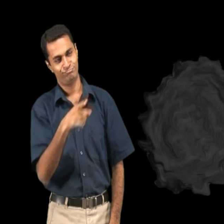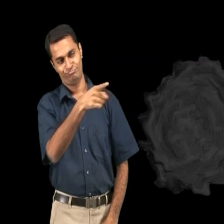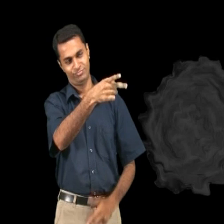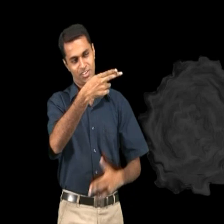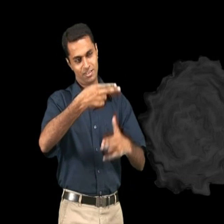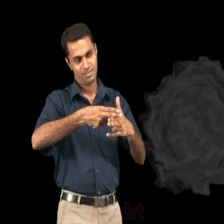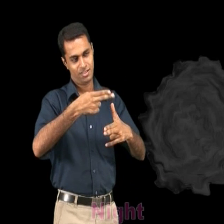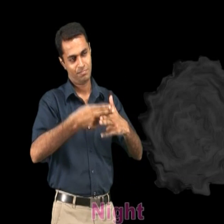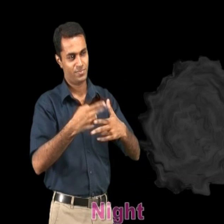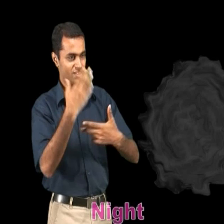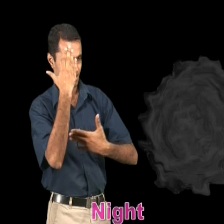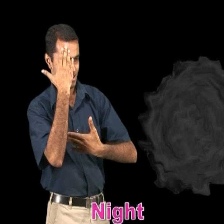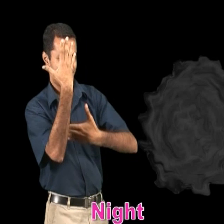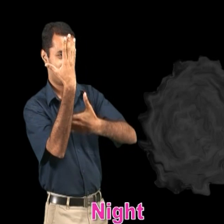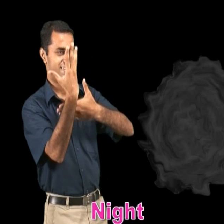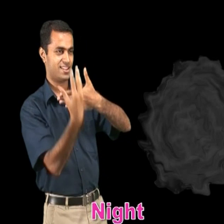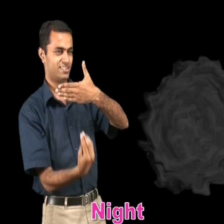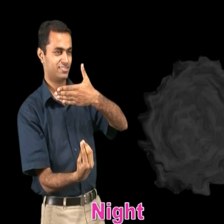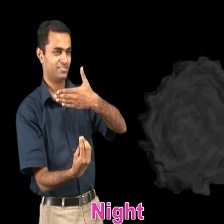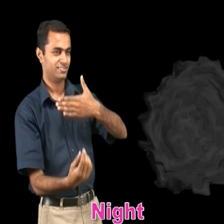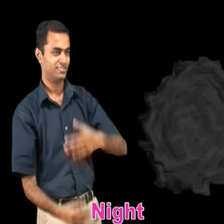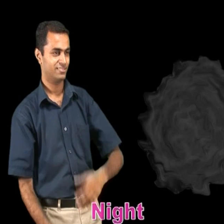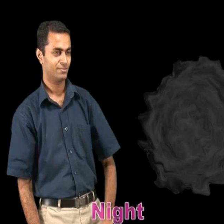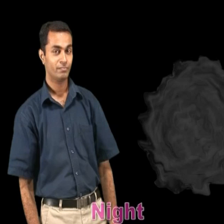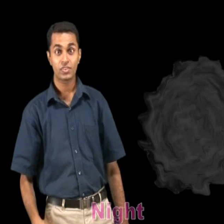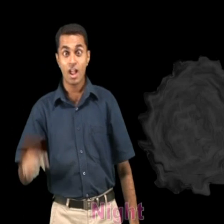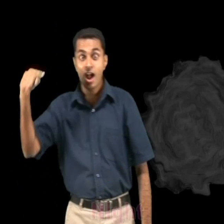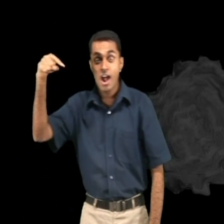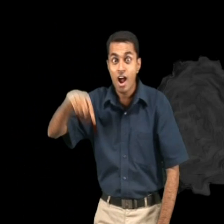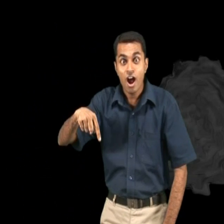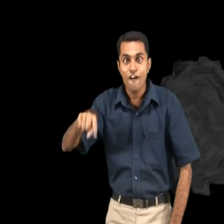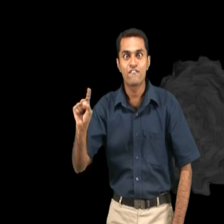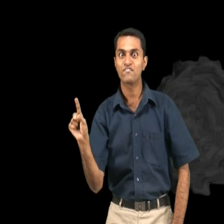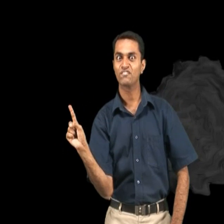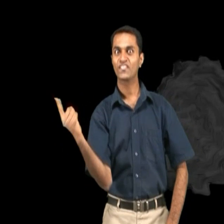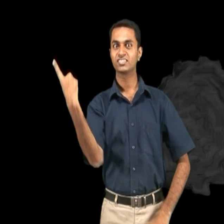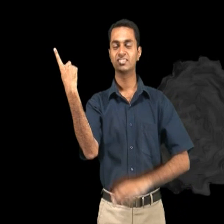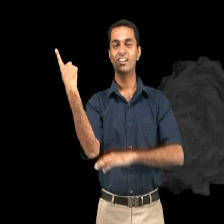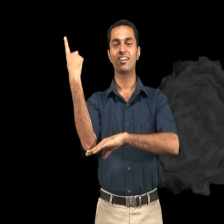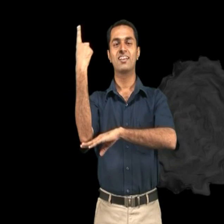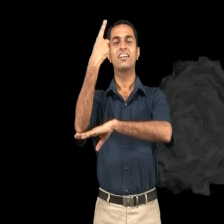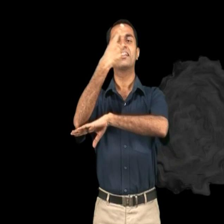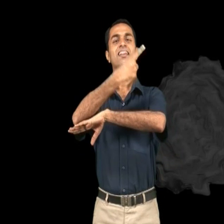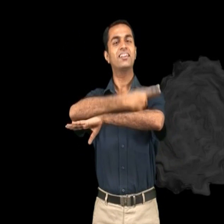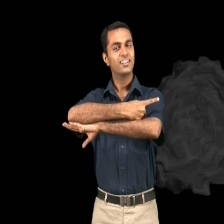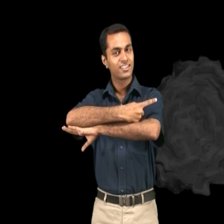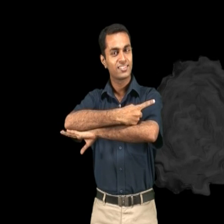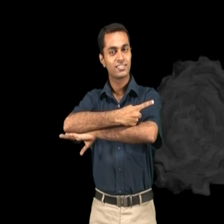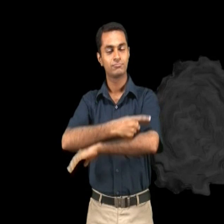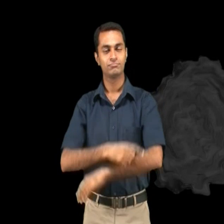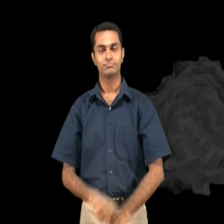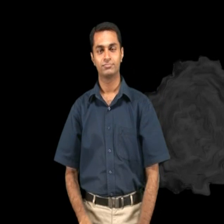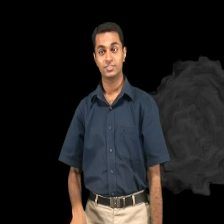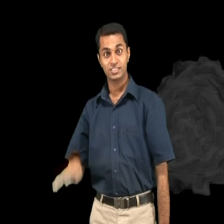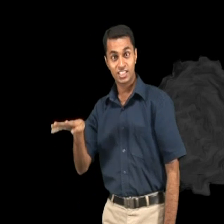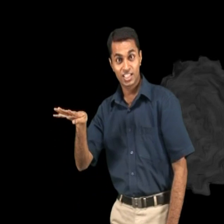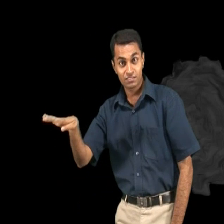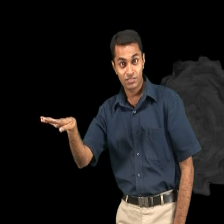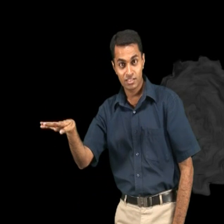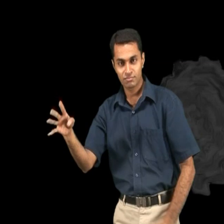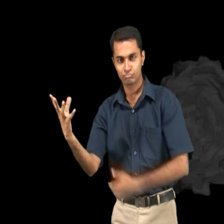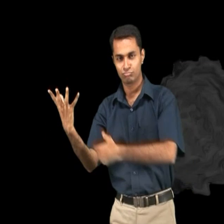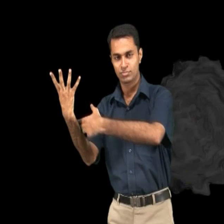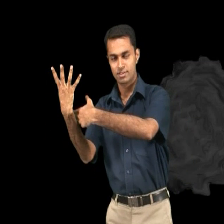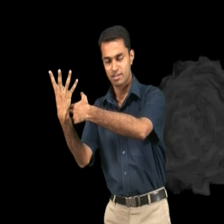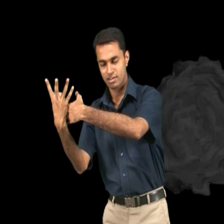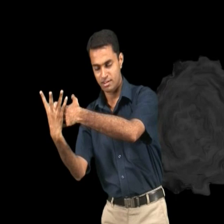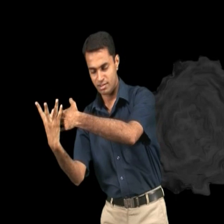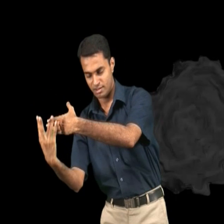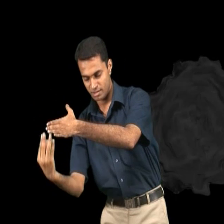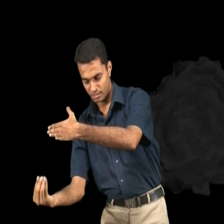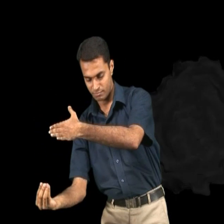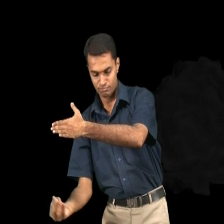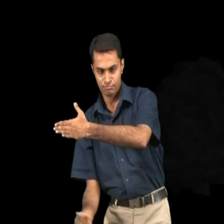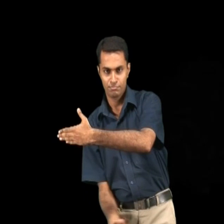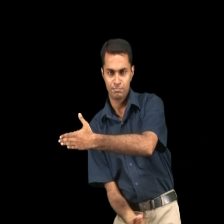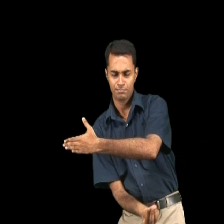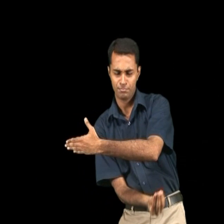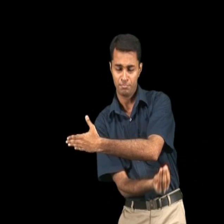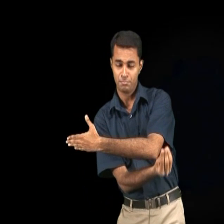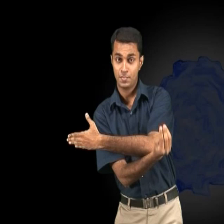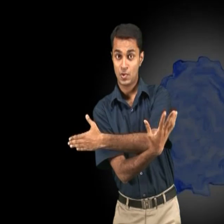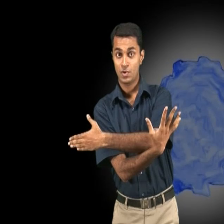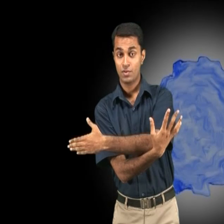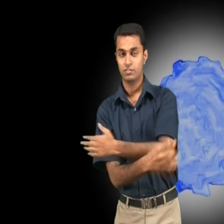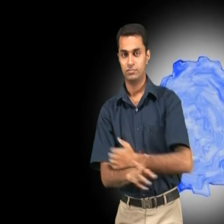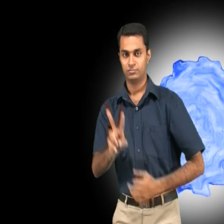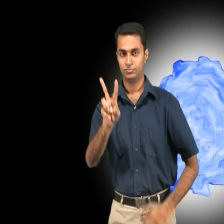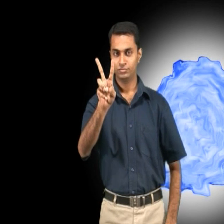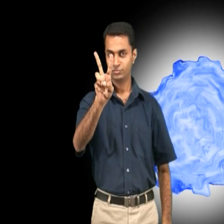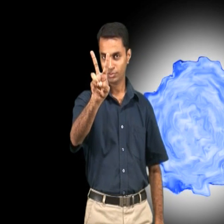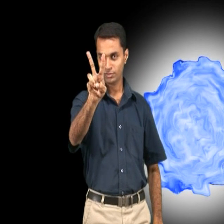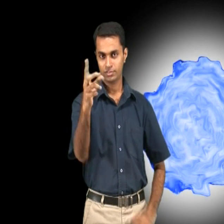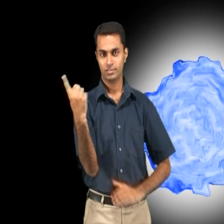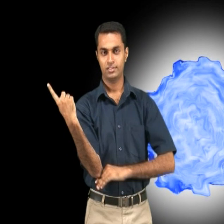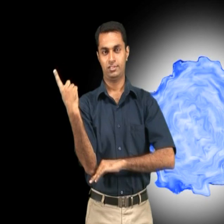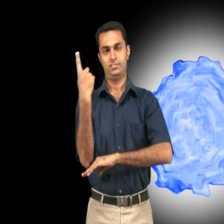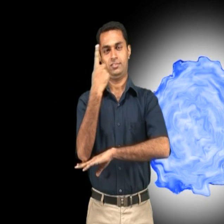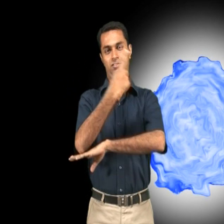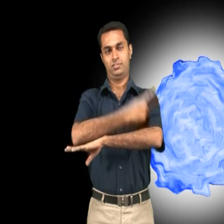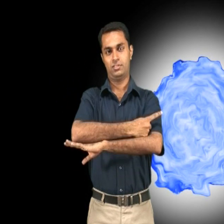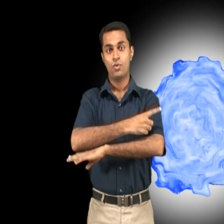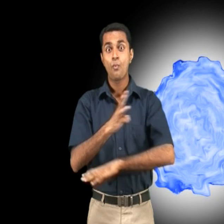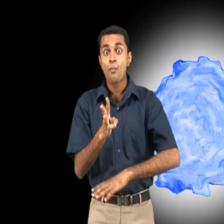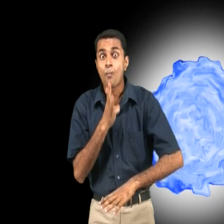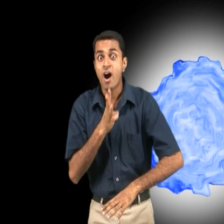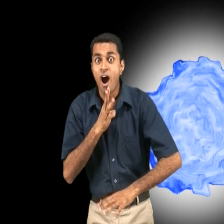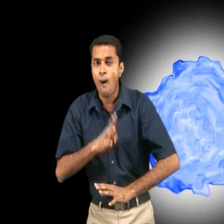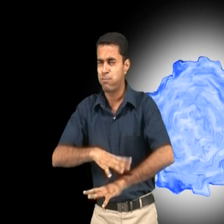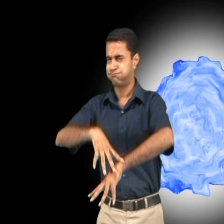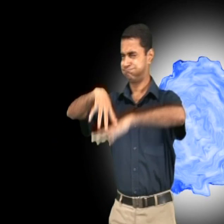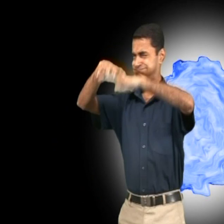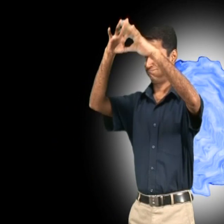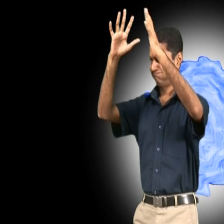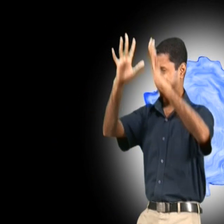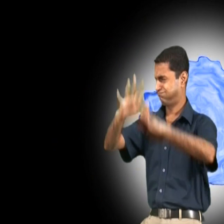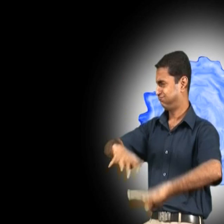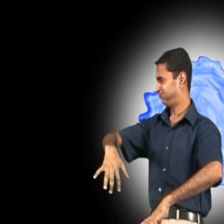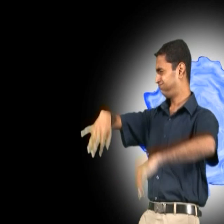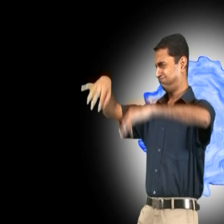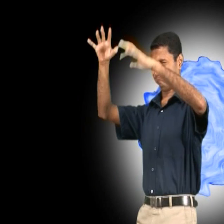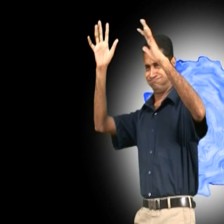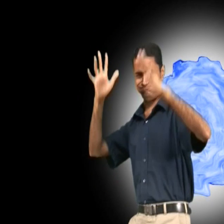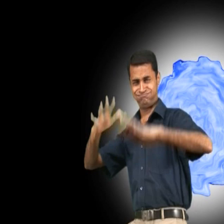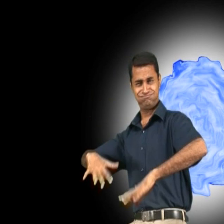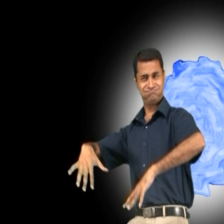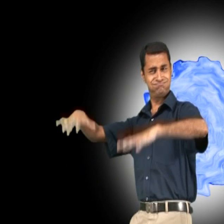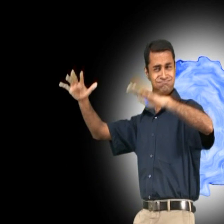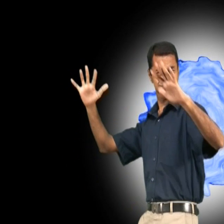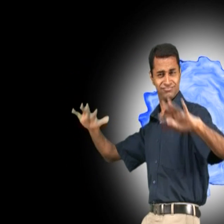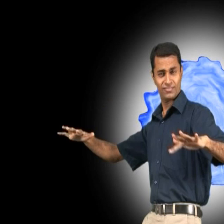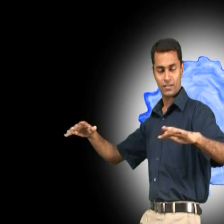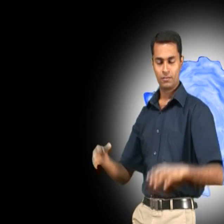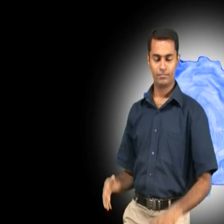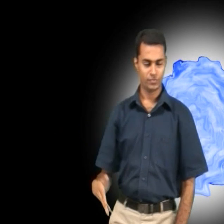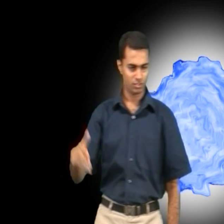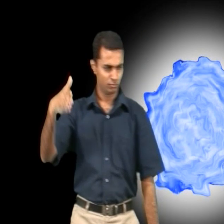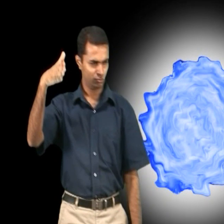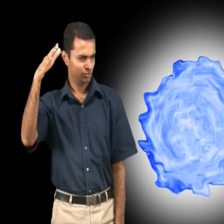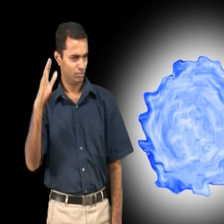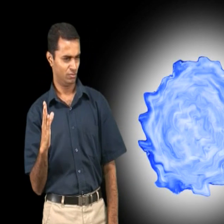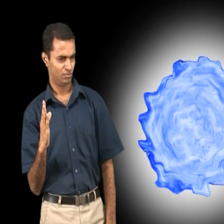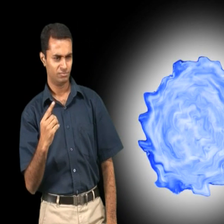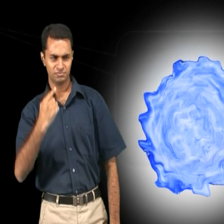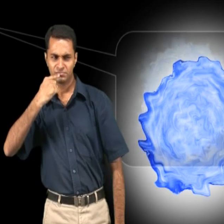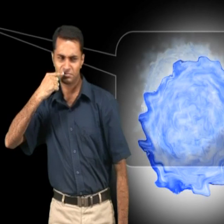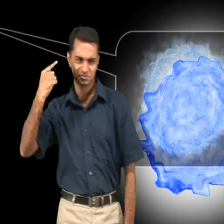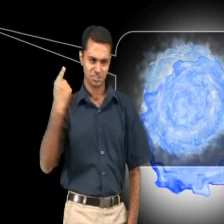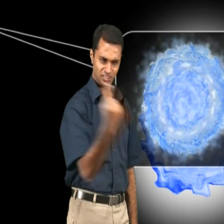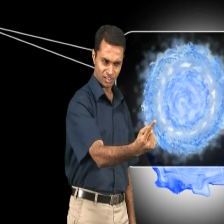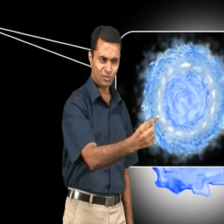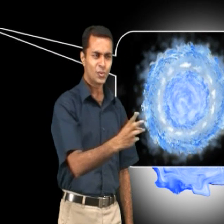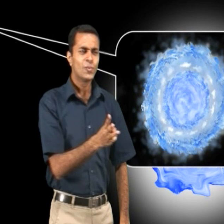And there was evening, and there was morning—the first day.